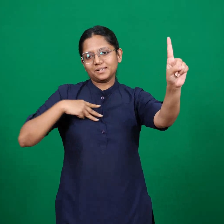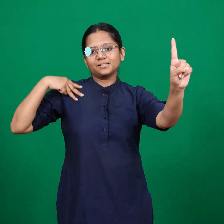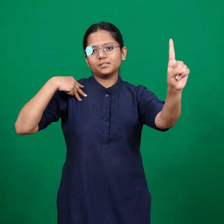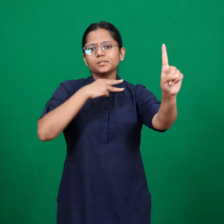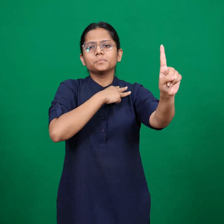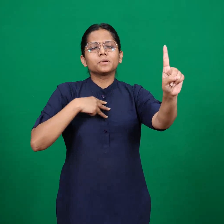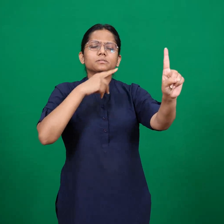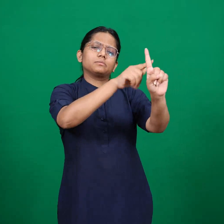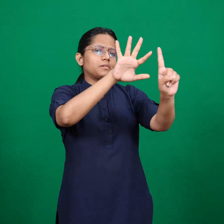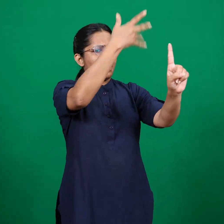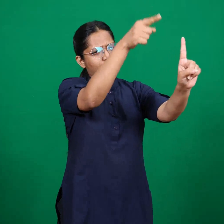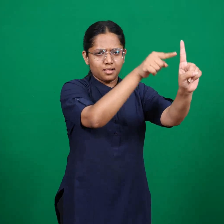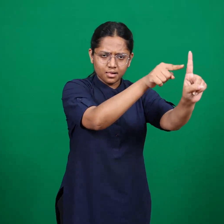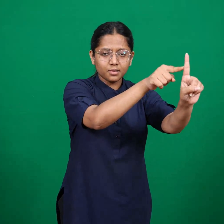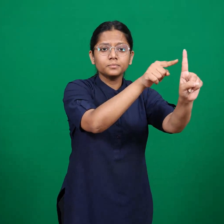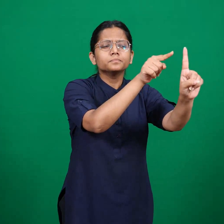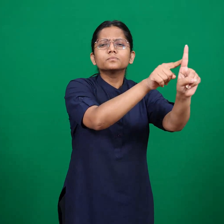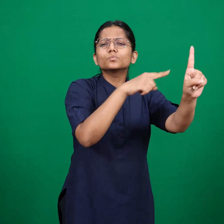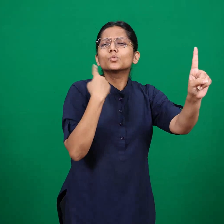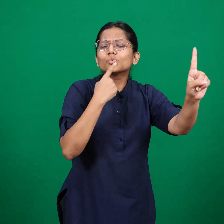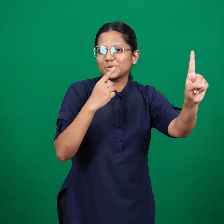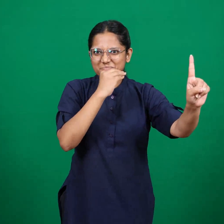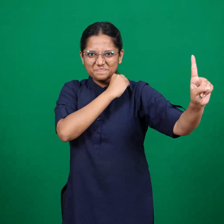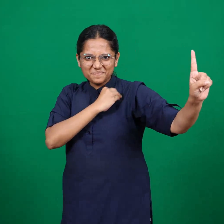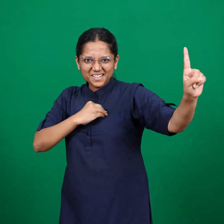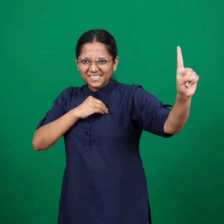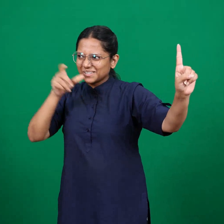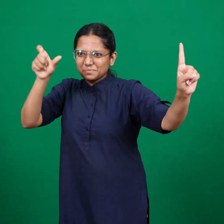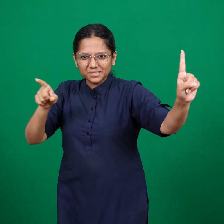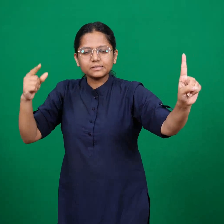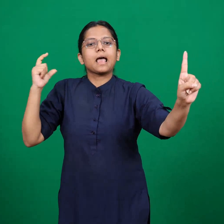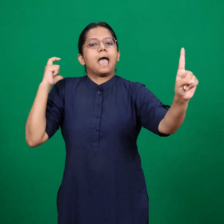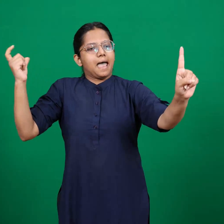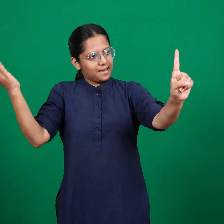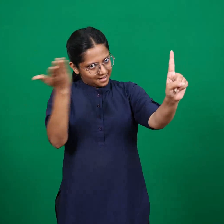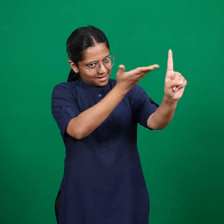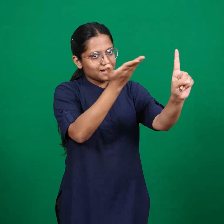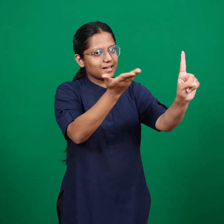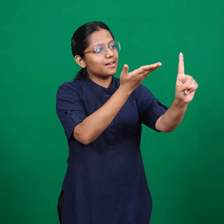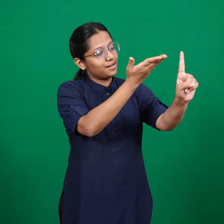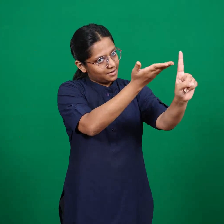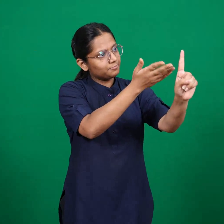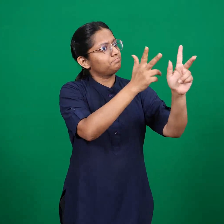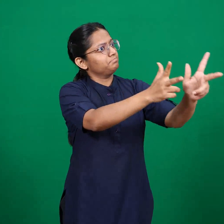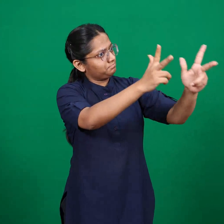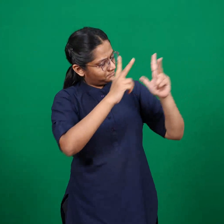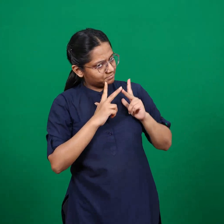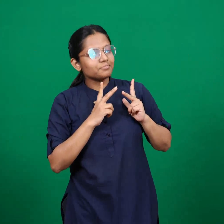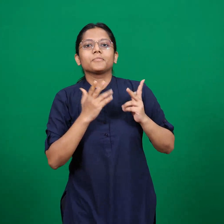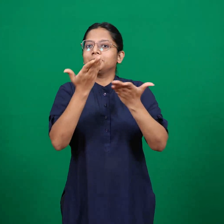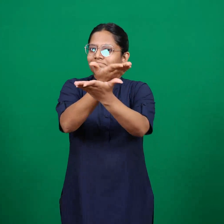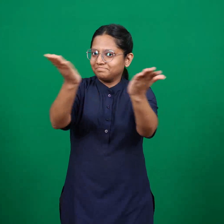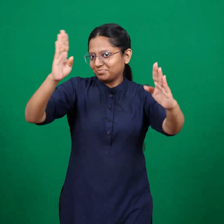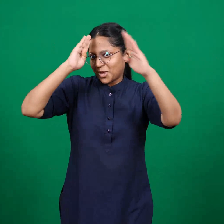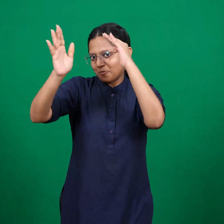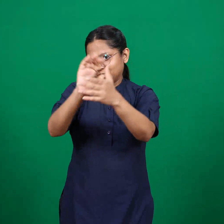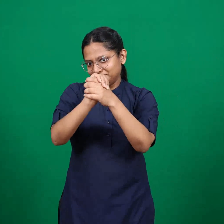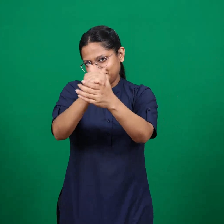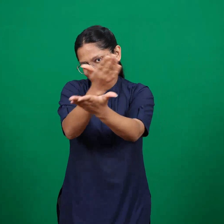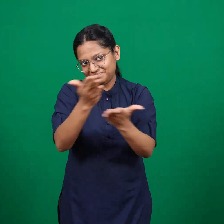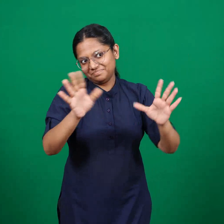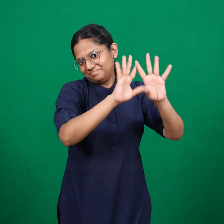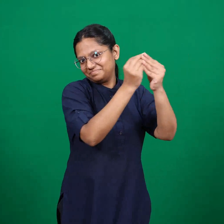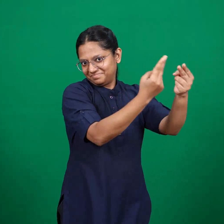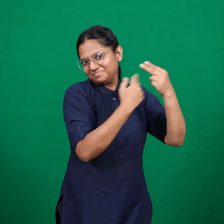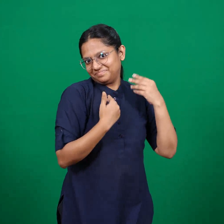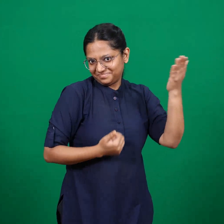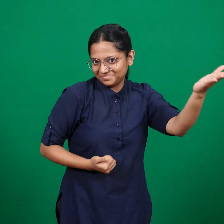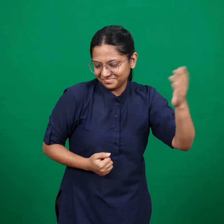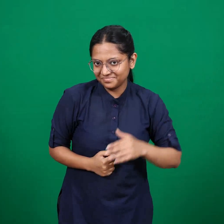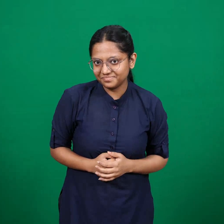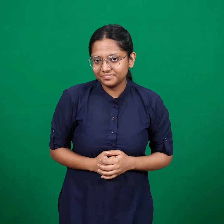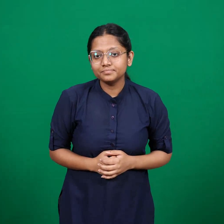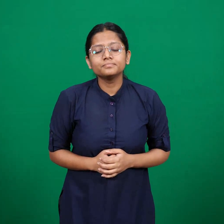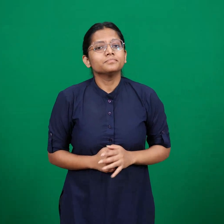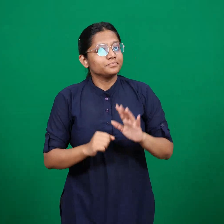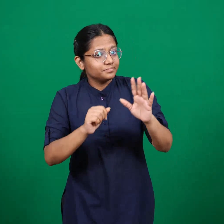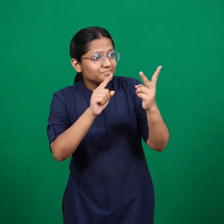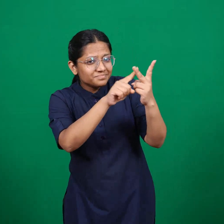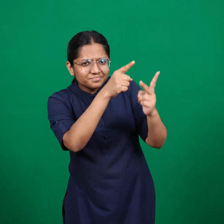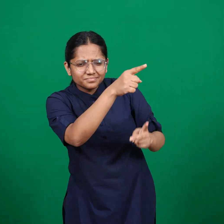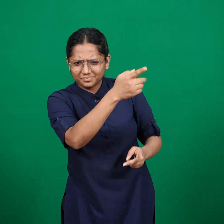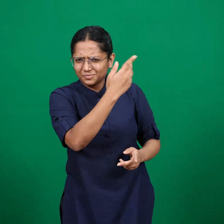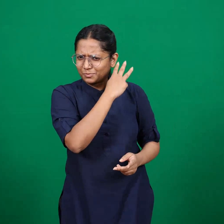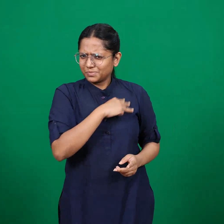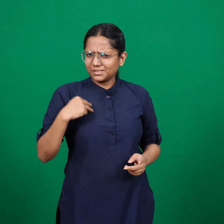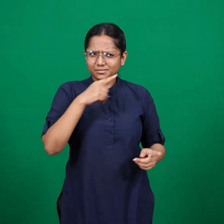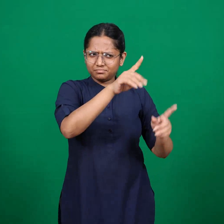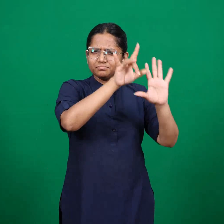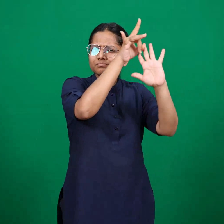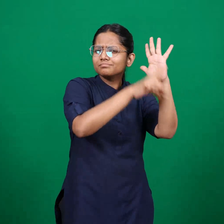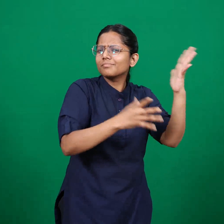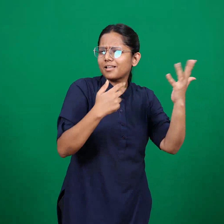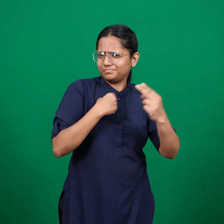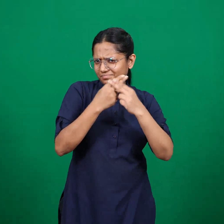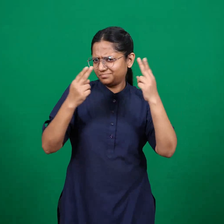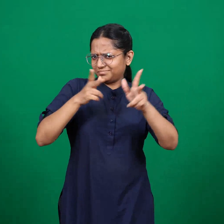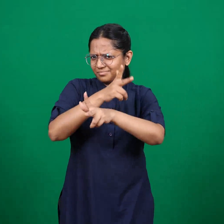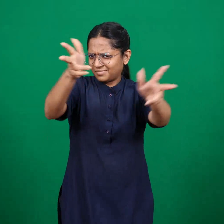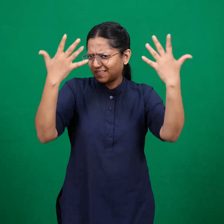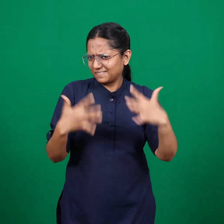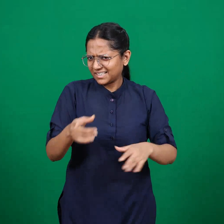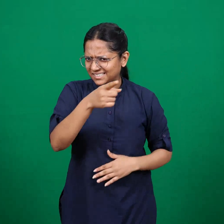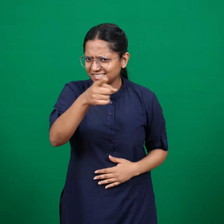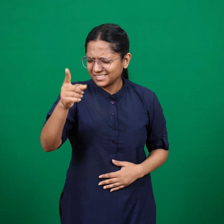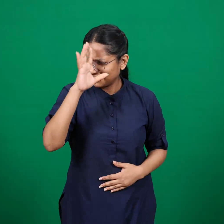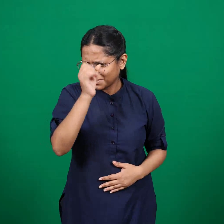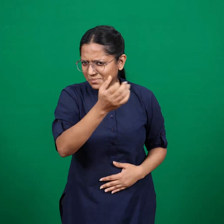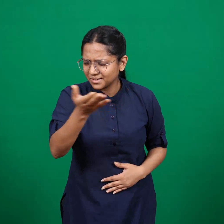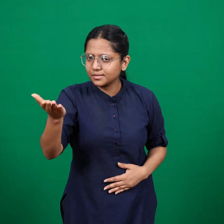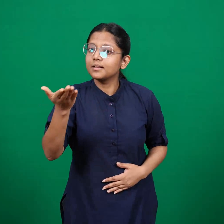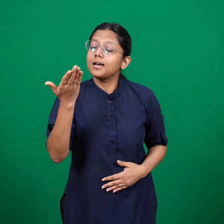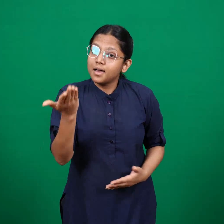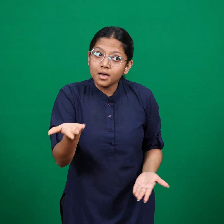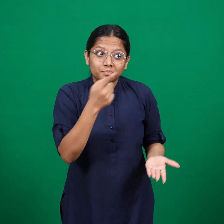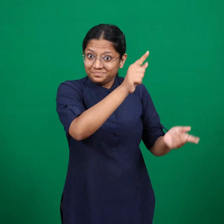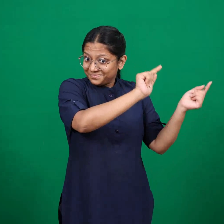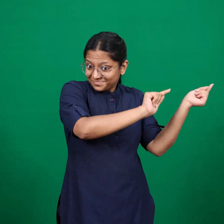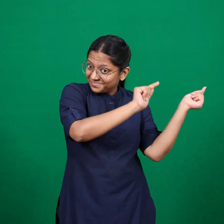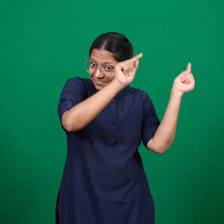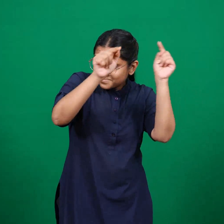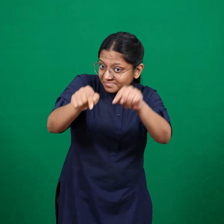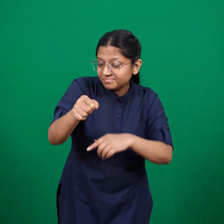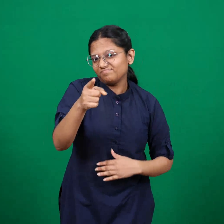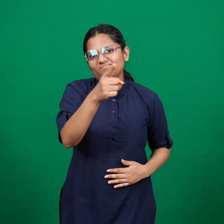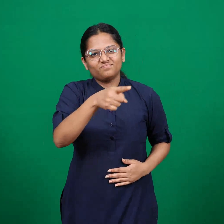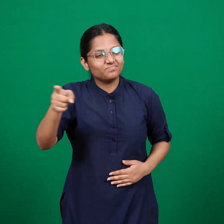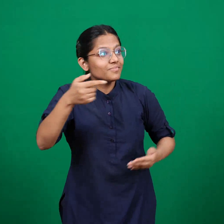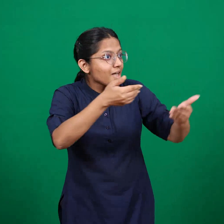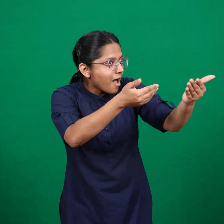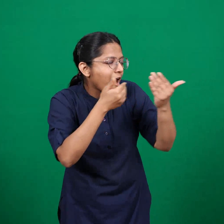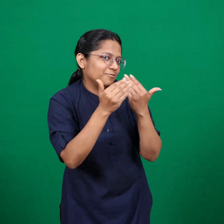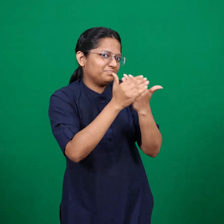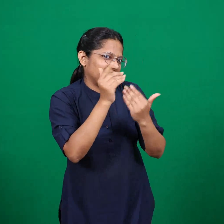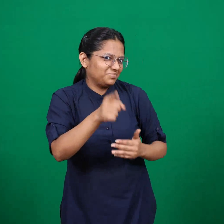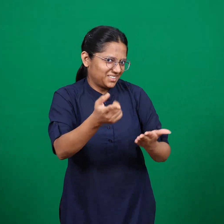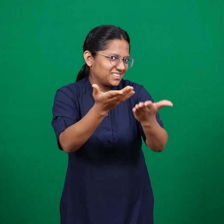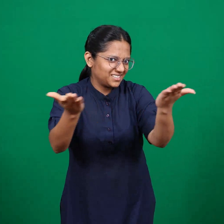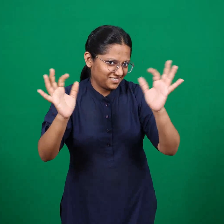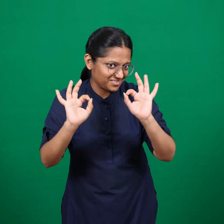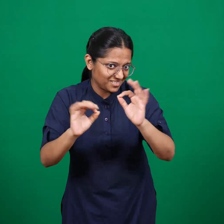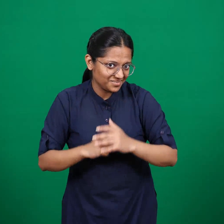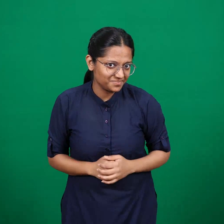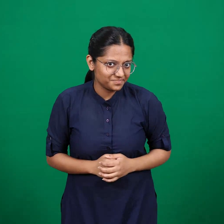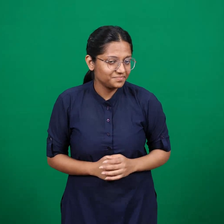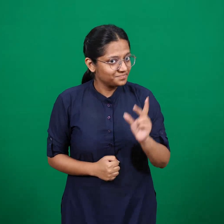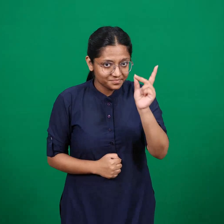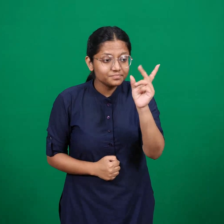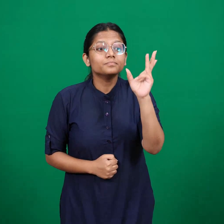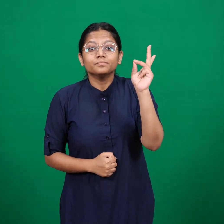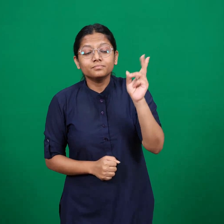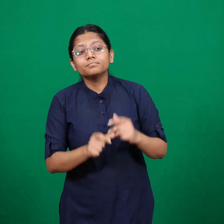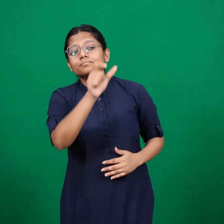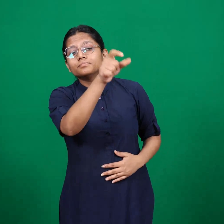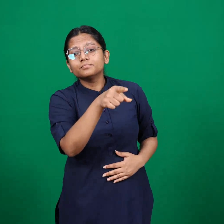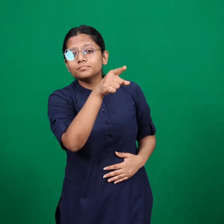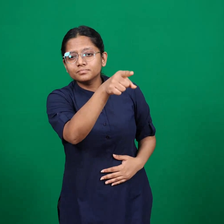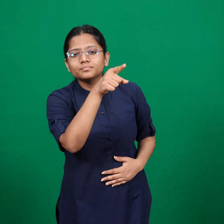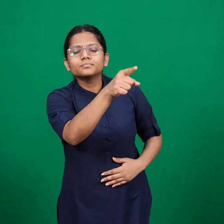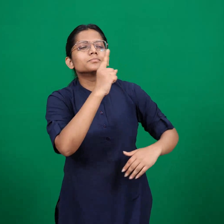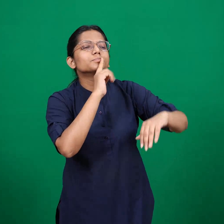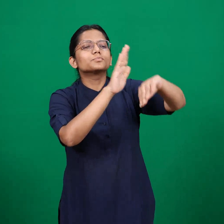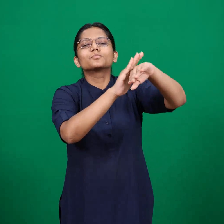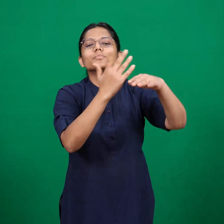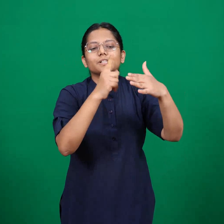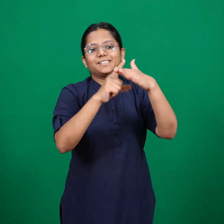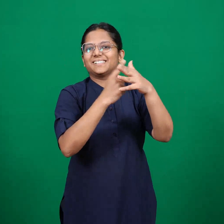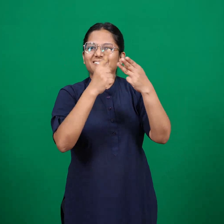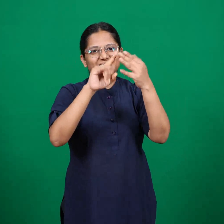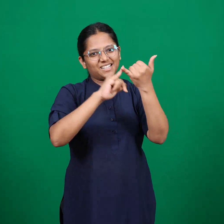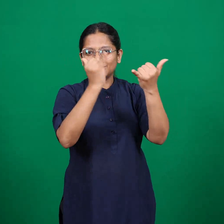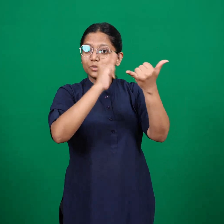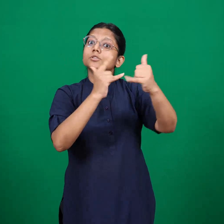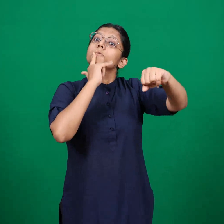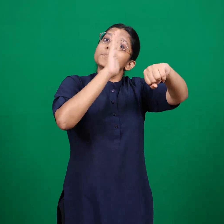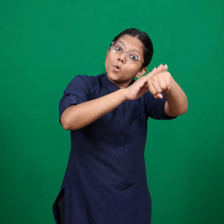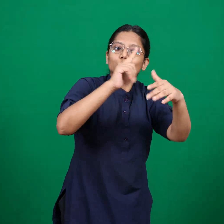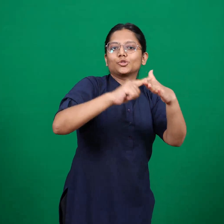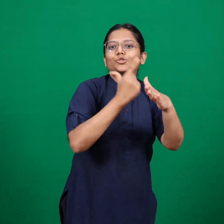You have already received instructions about him: If he comes to you, welcome him.